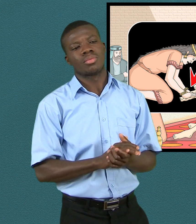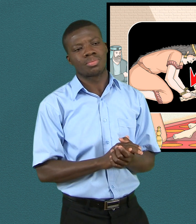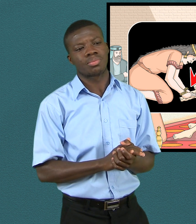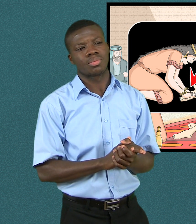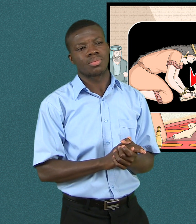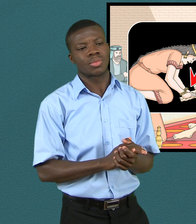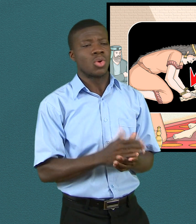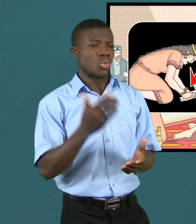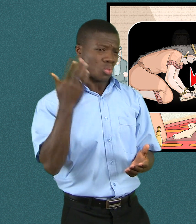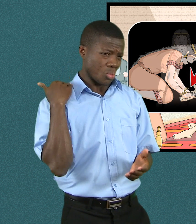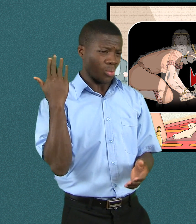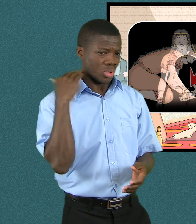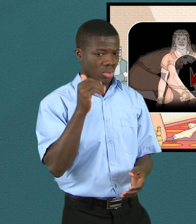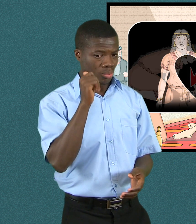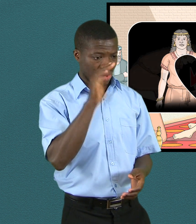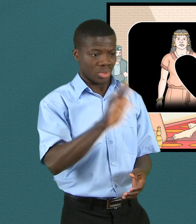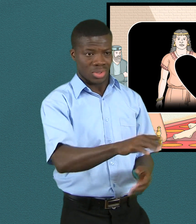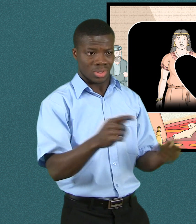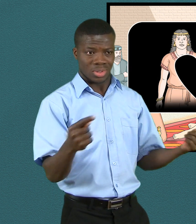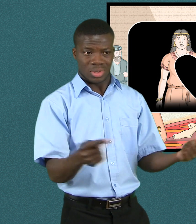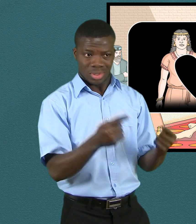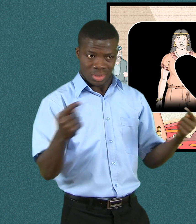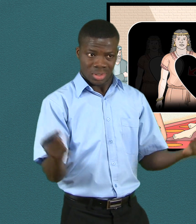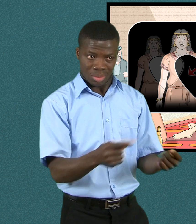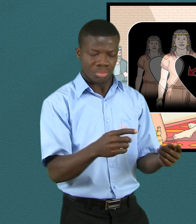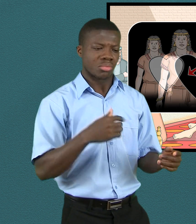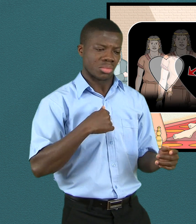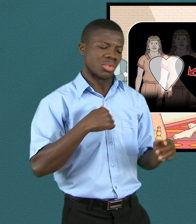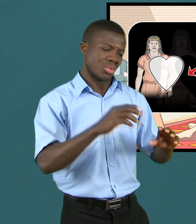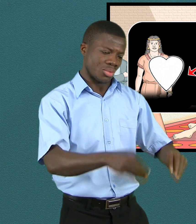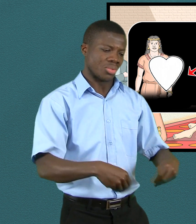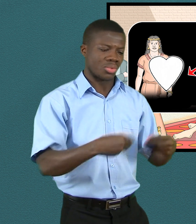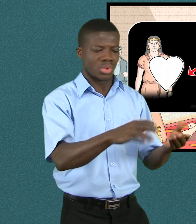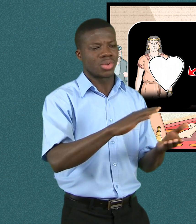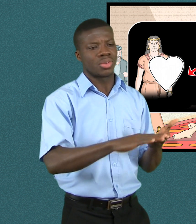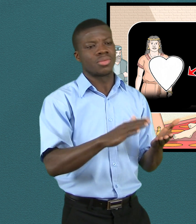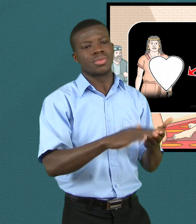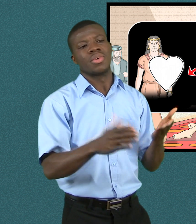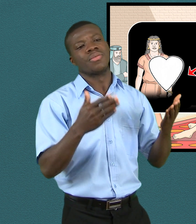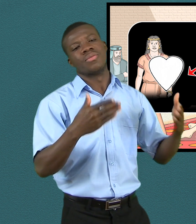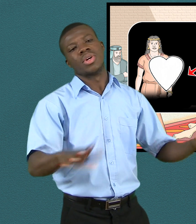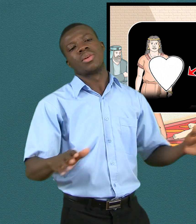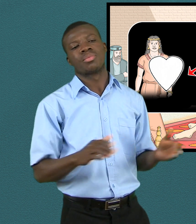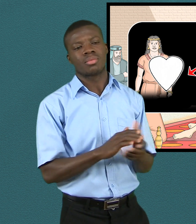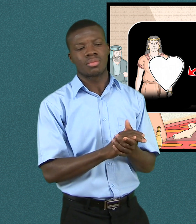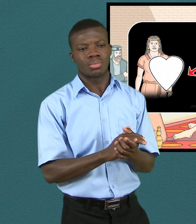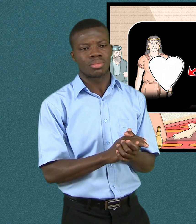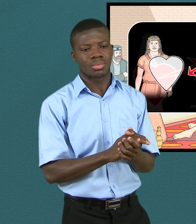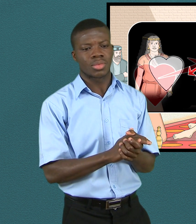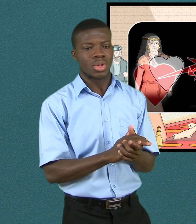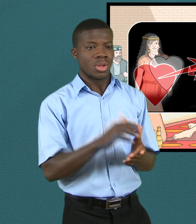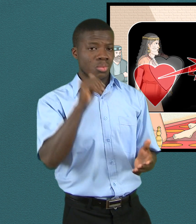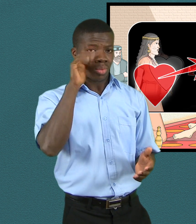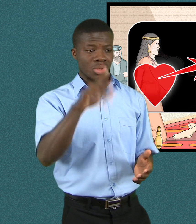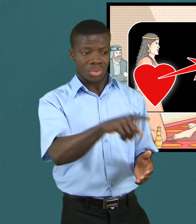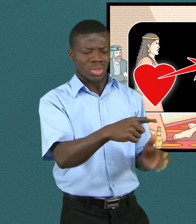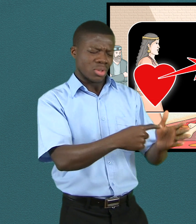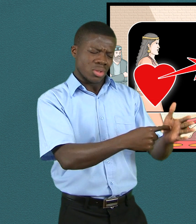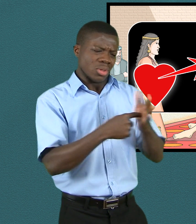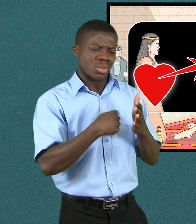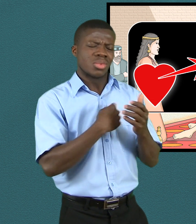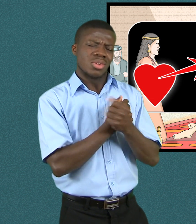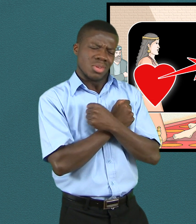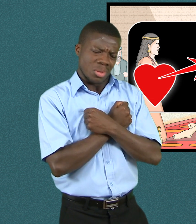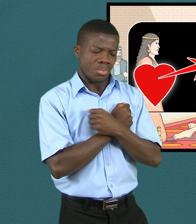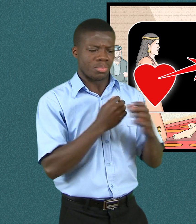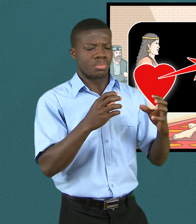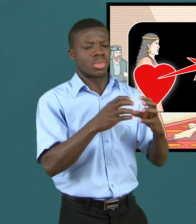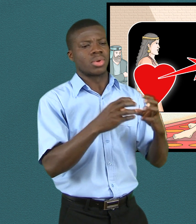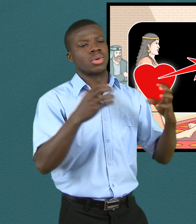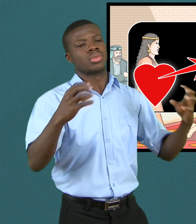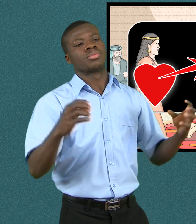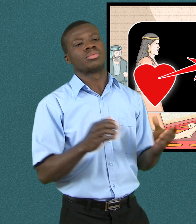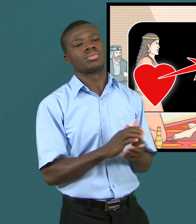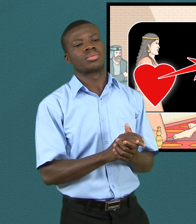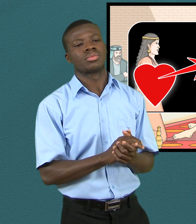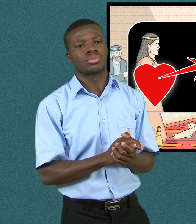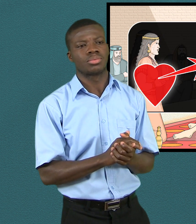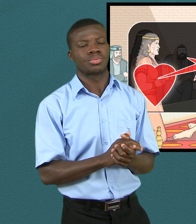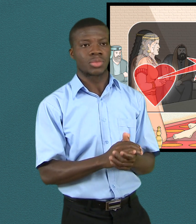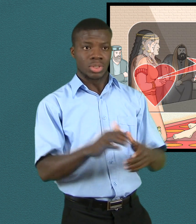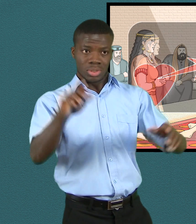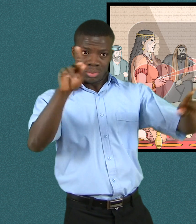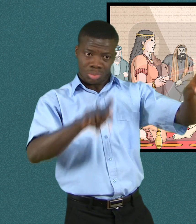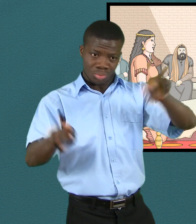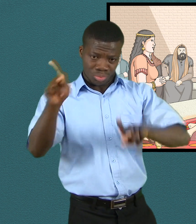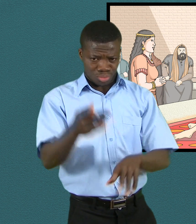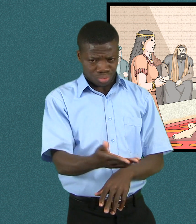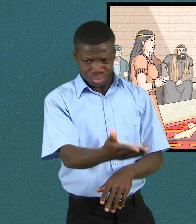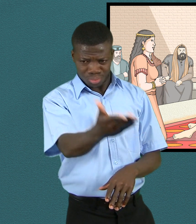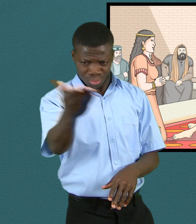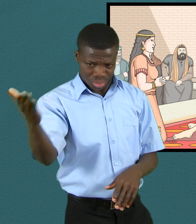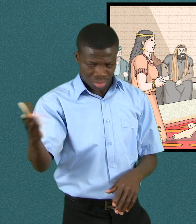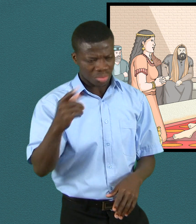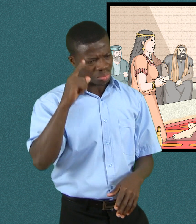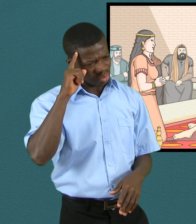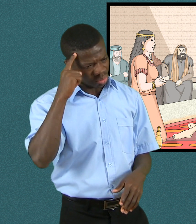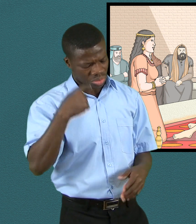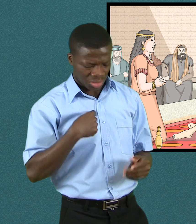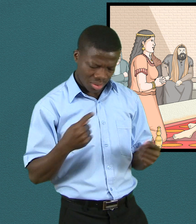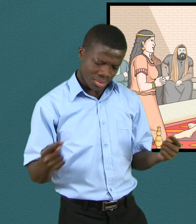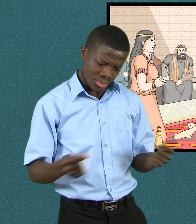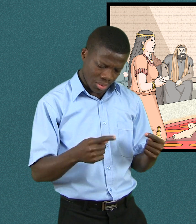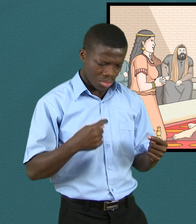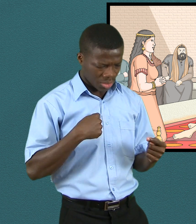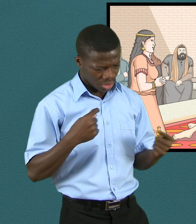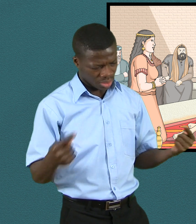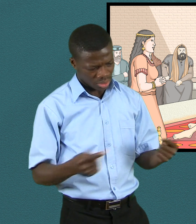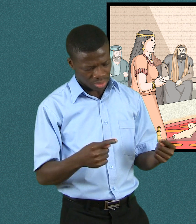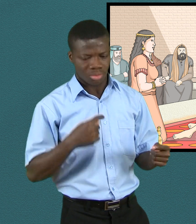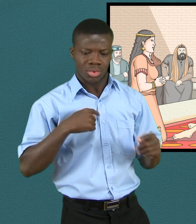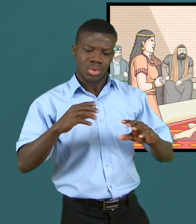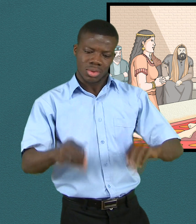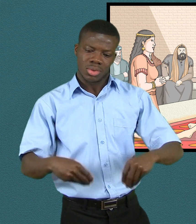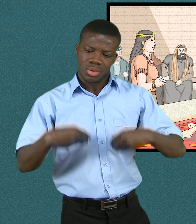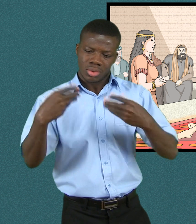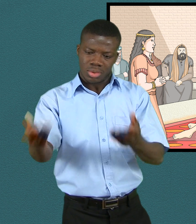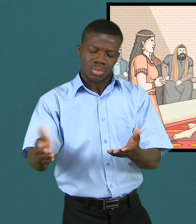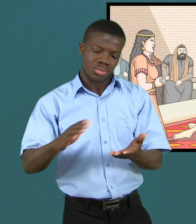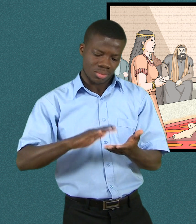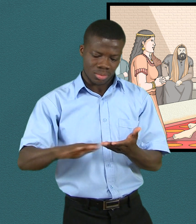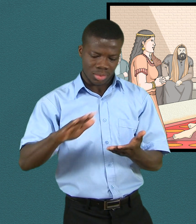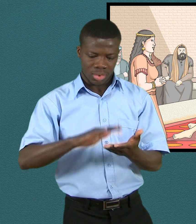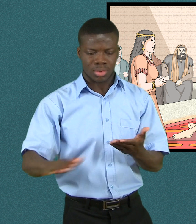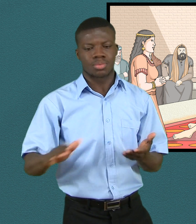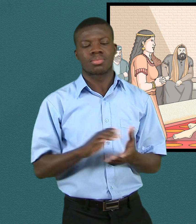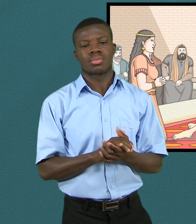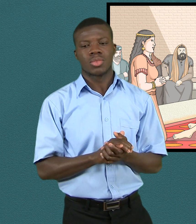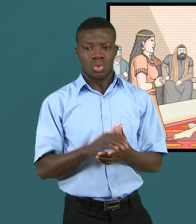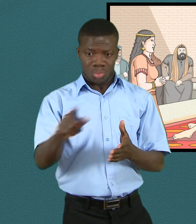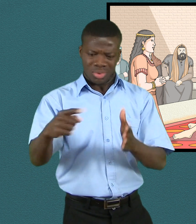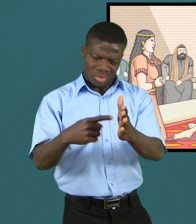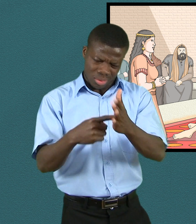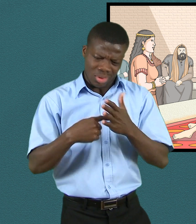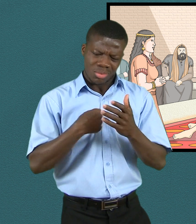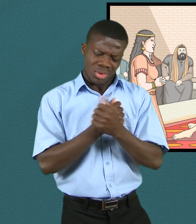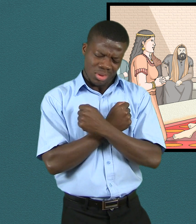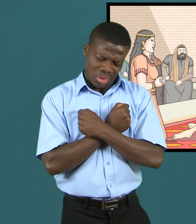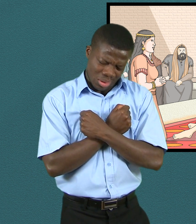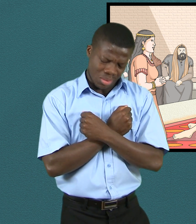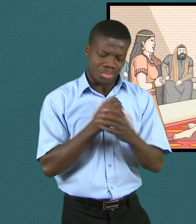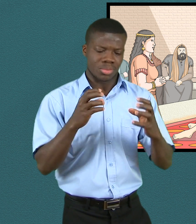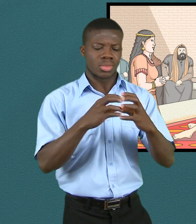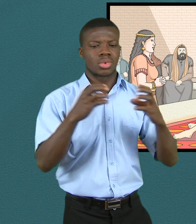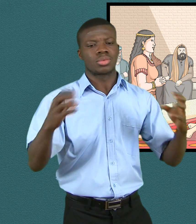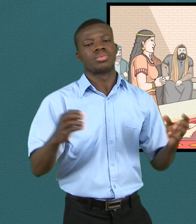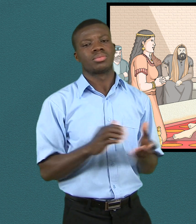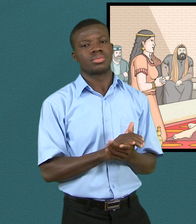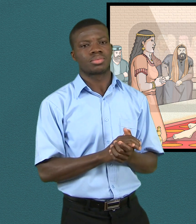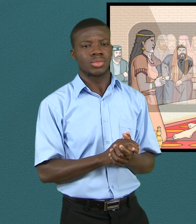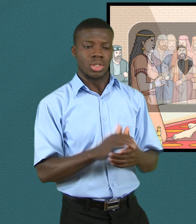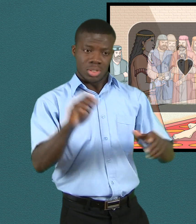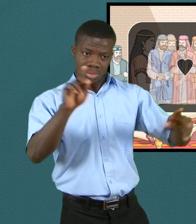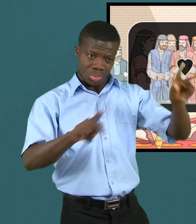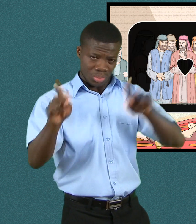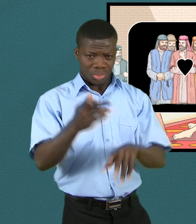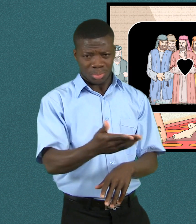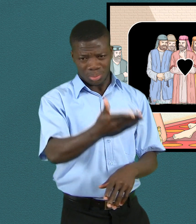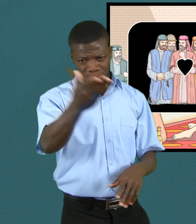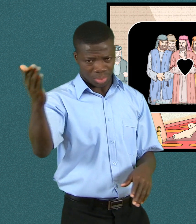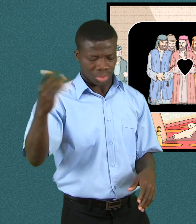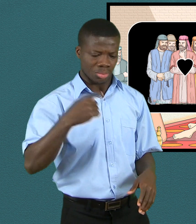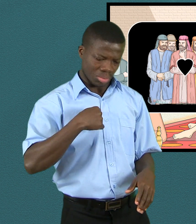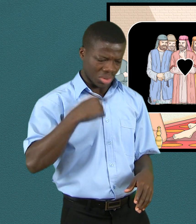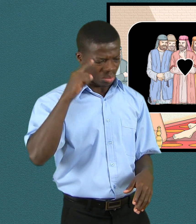Therefore I tell you, because her many sins have been forgiven, she has loved much.